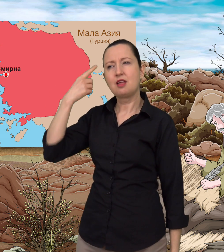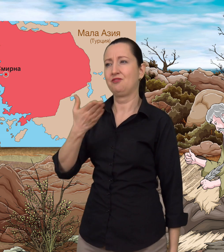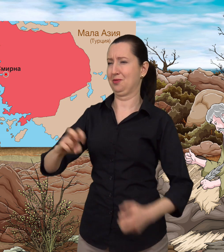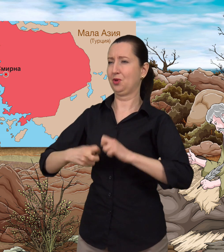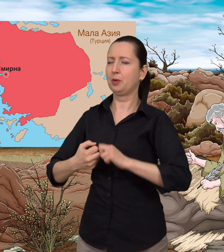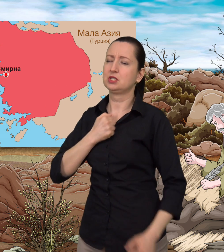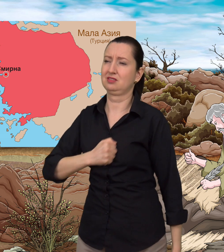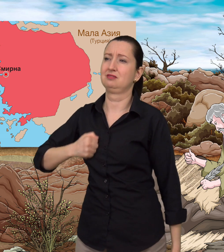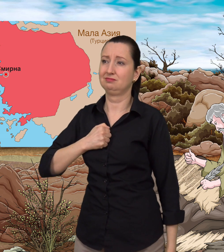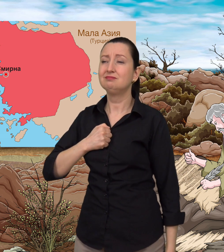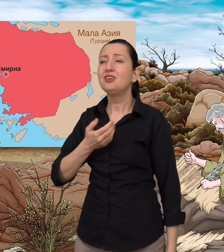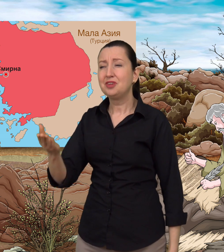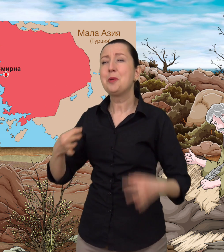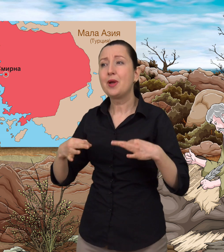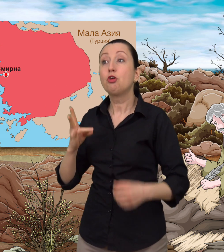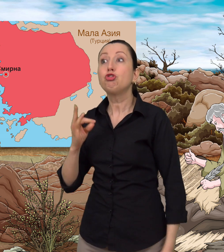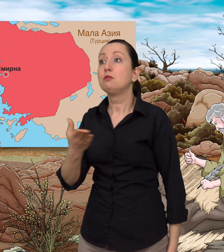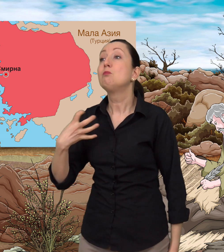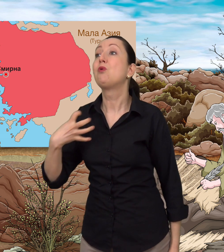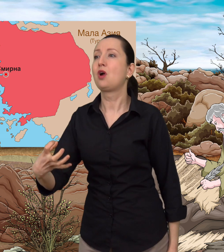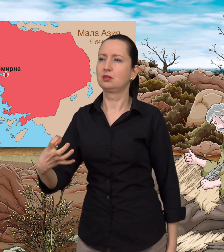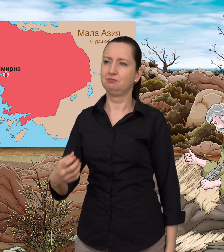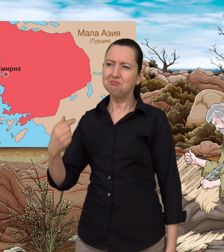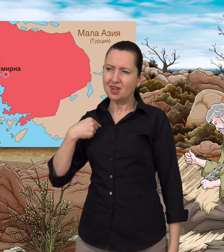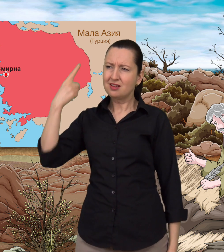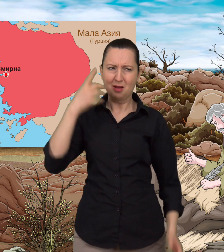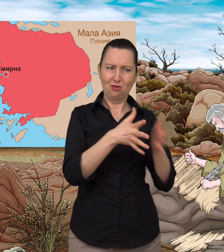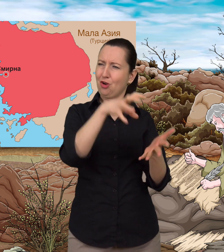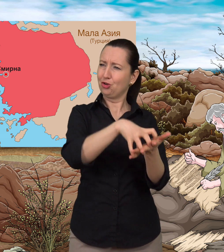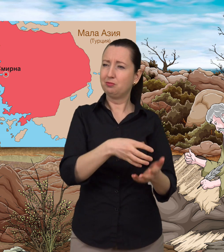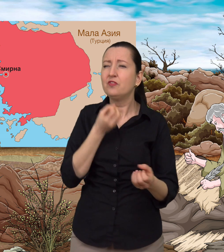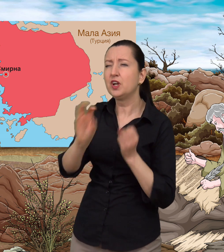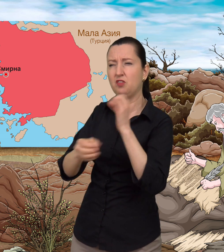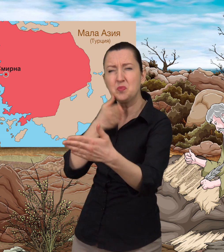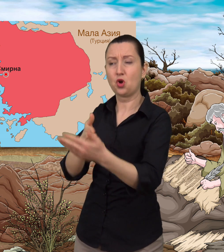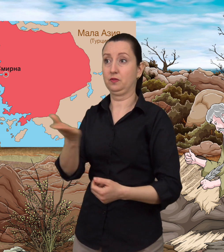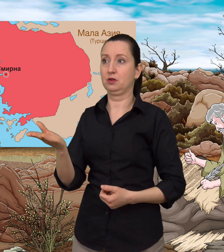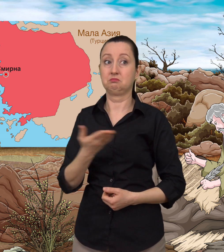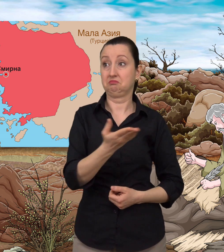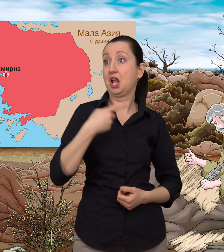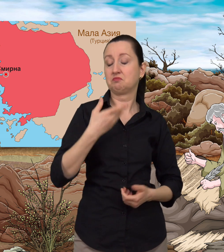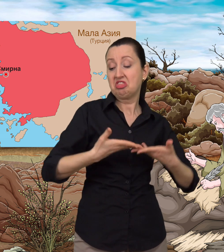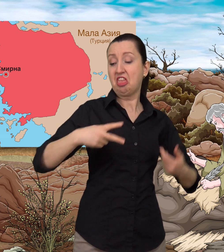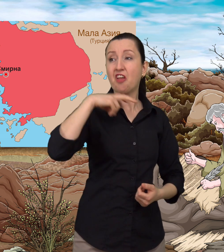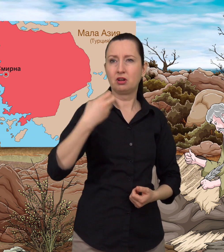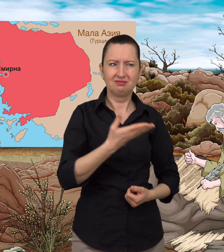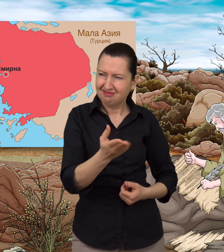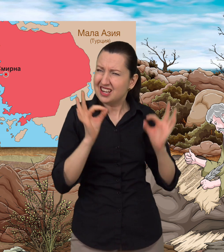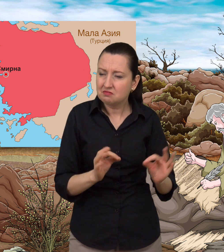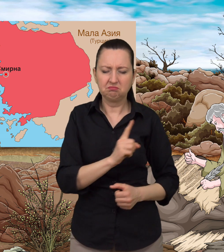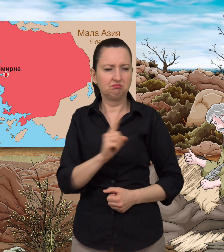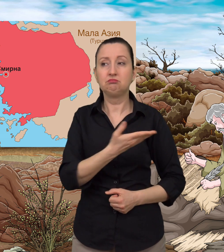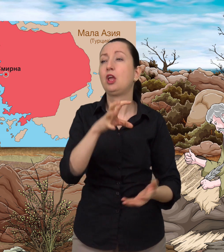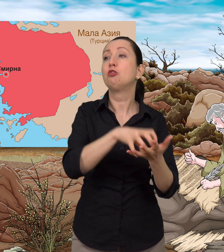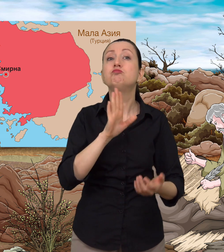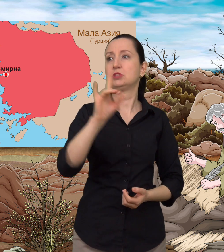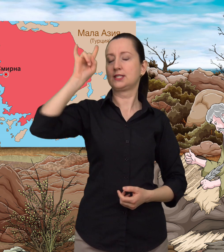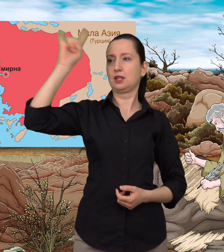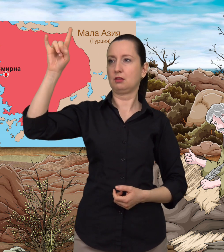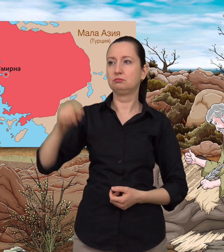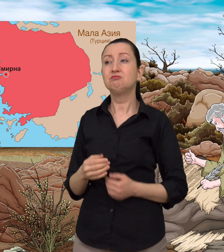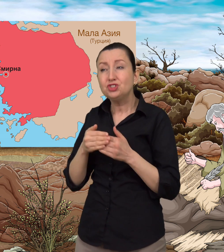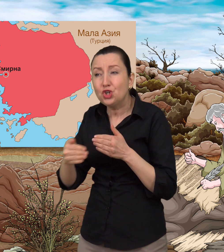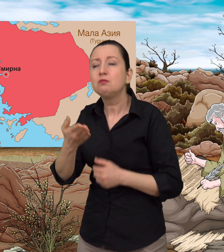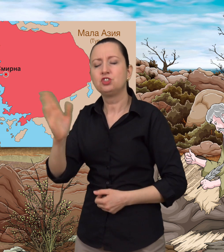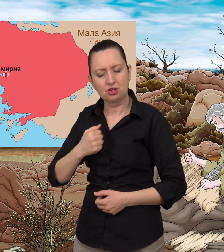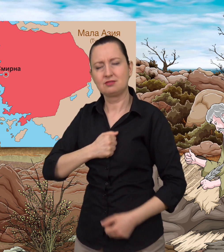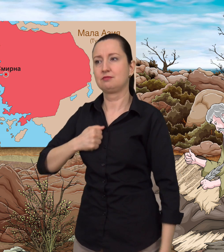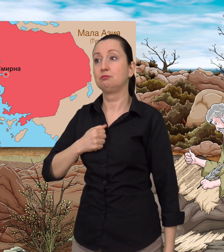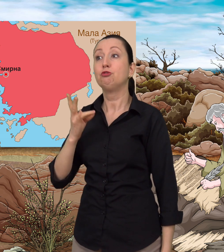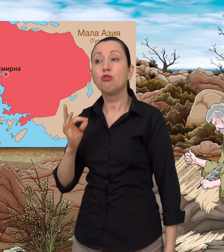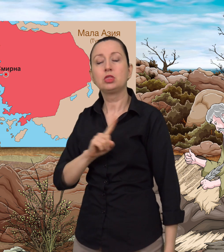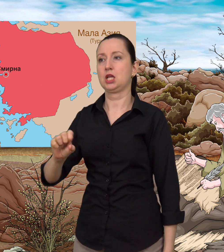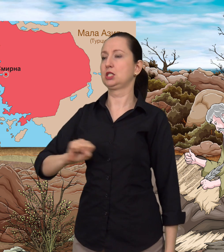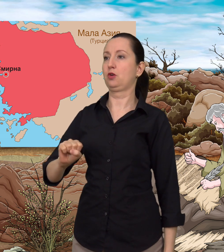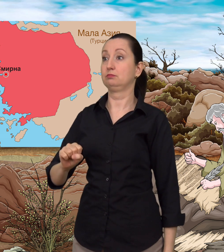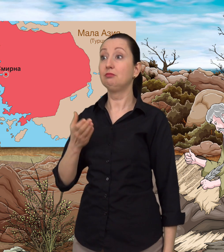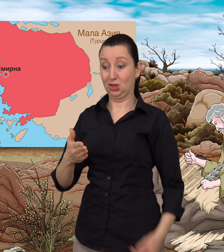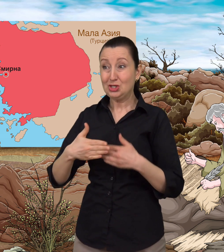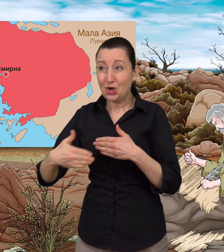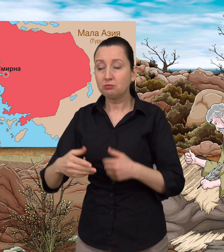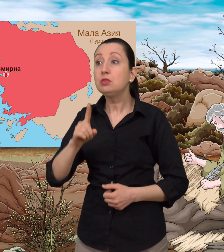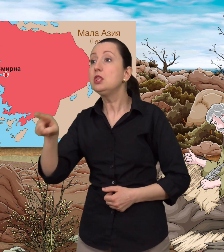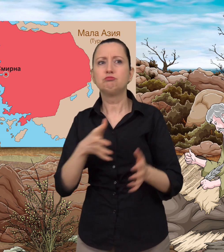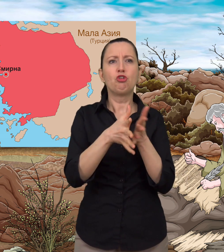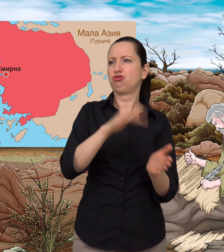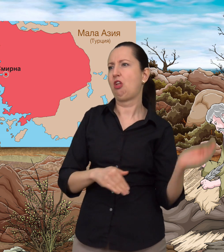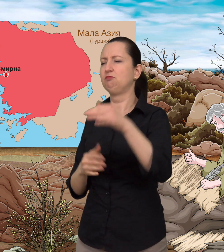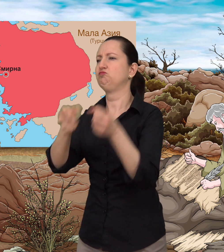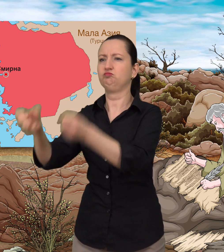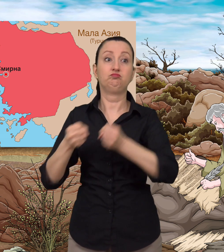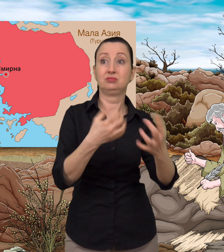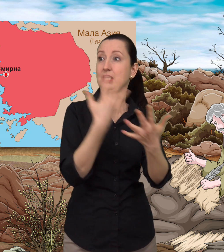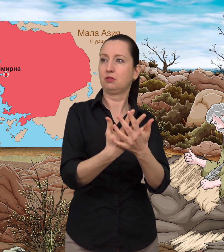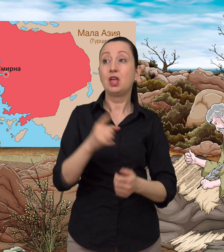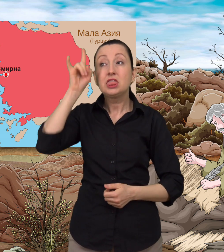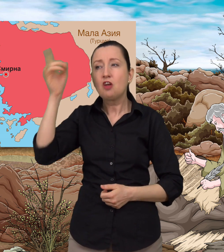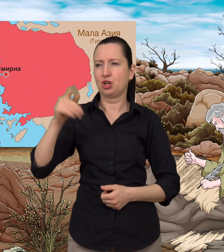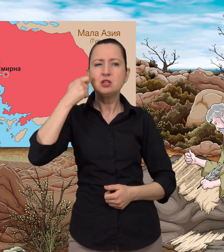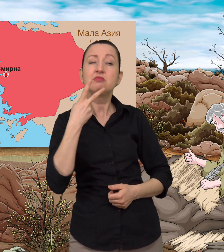And I am aware of the slander of those who falsely claim to be Jews, but are in fact a synagogue of Satan. Do not fear what you are about to suffer.